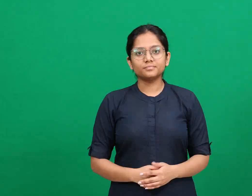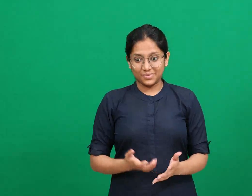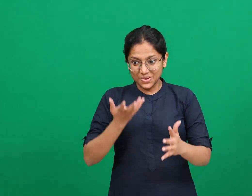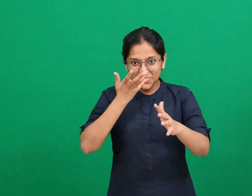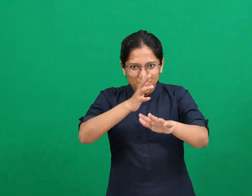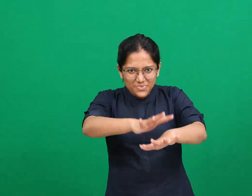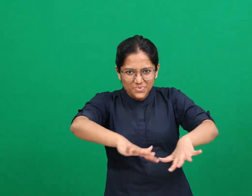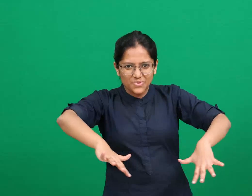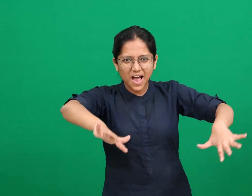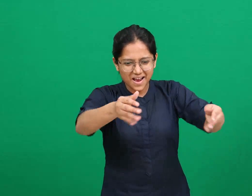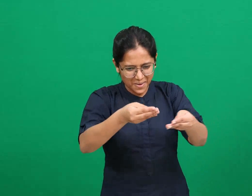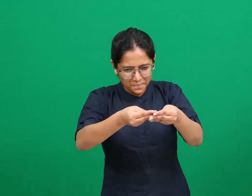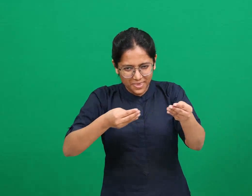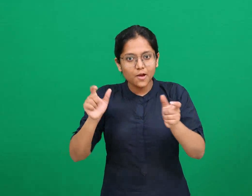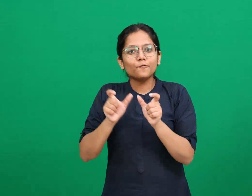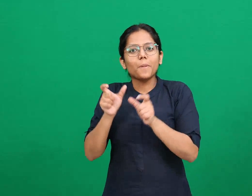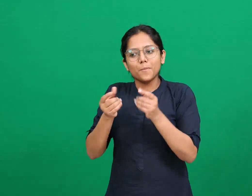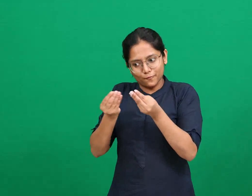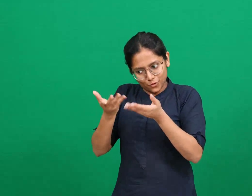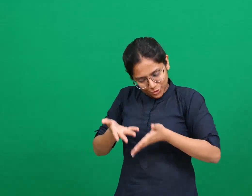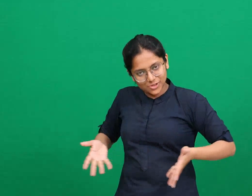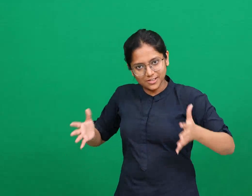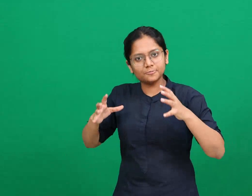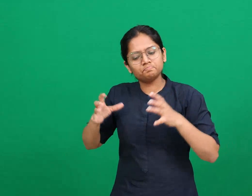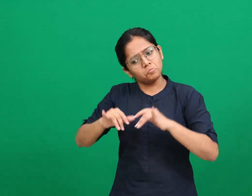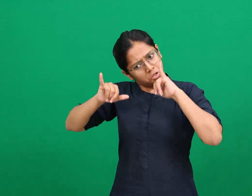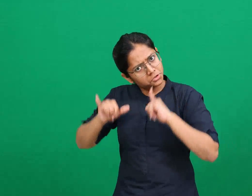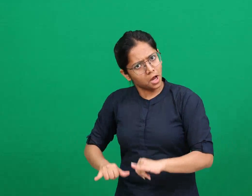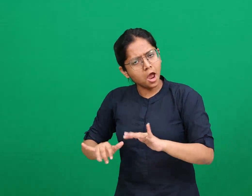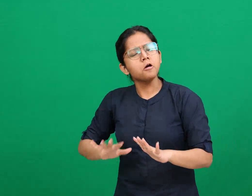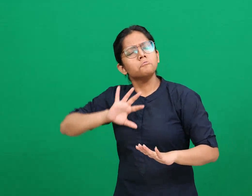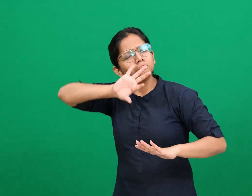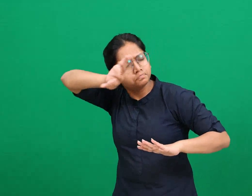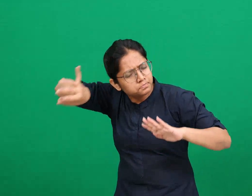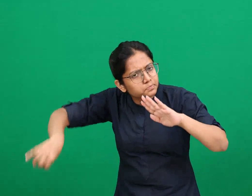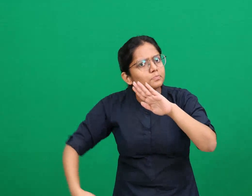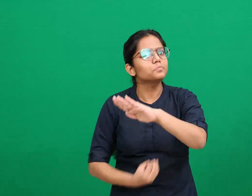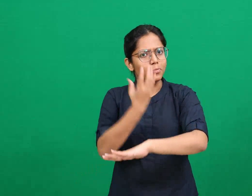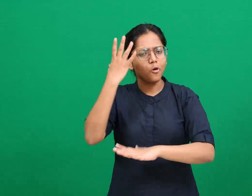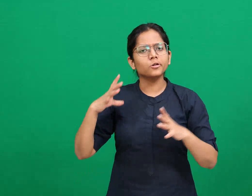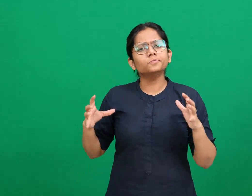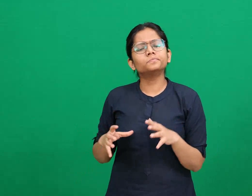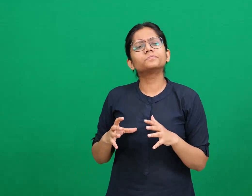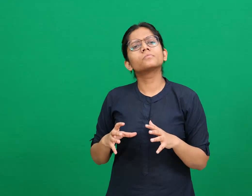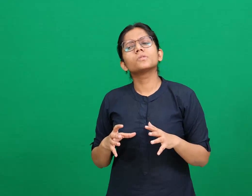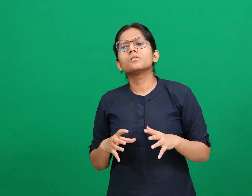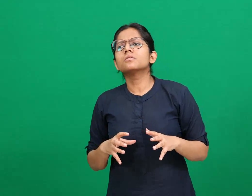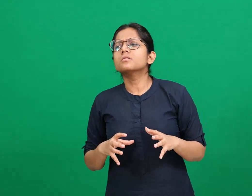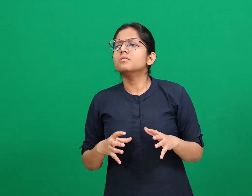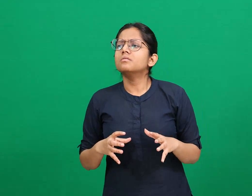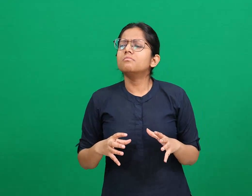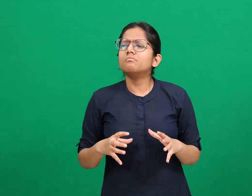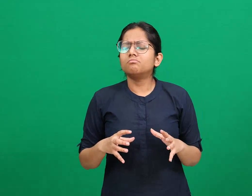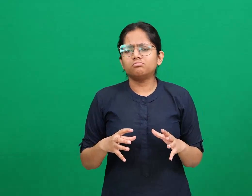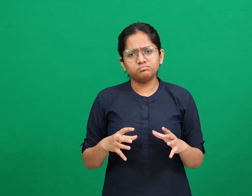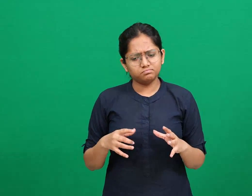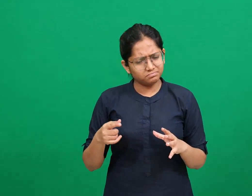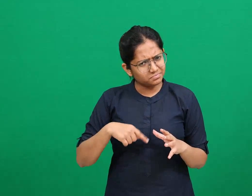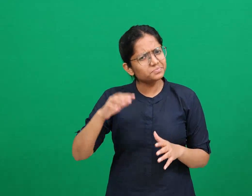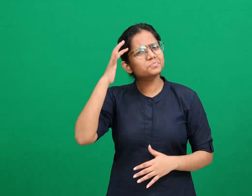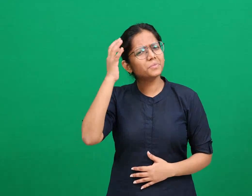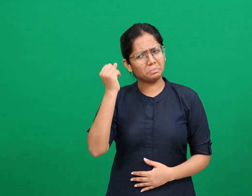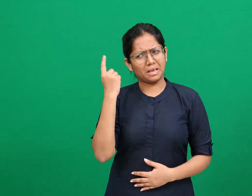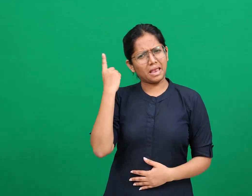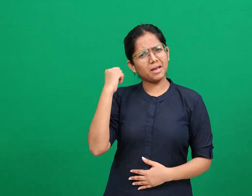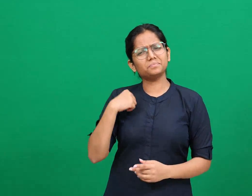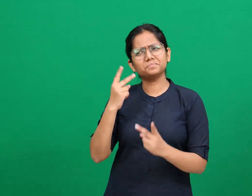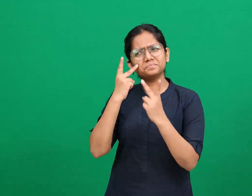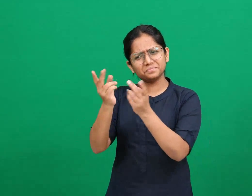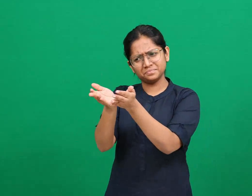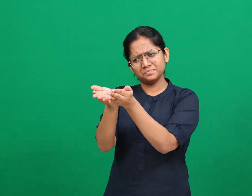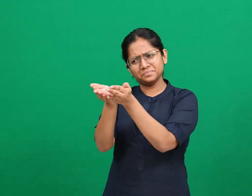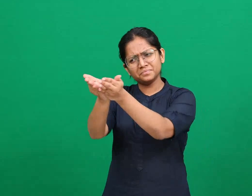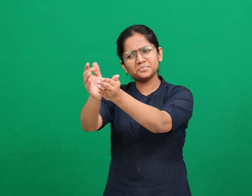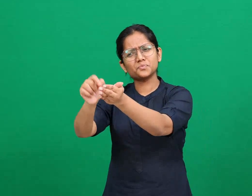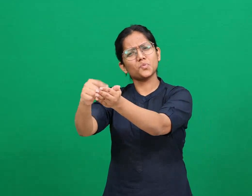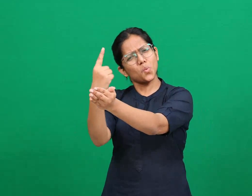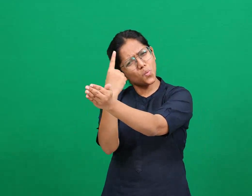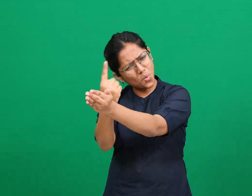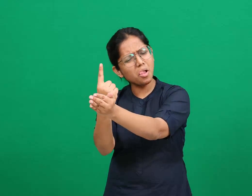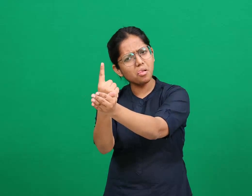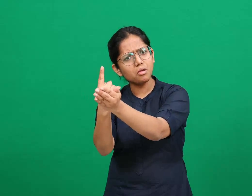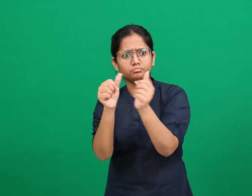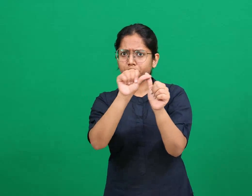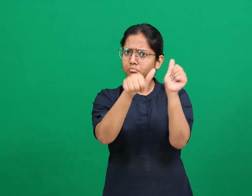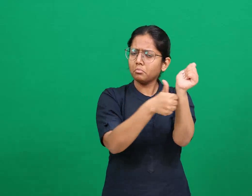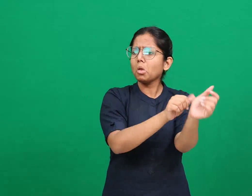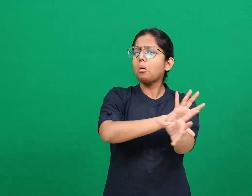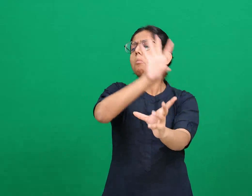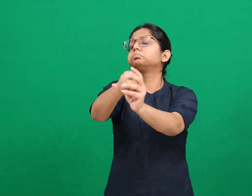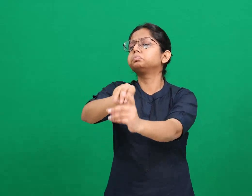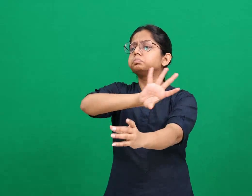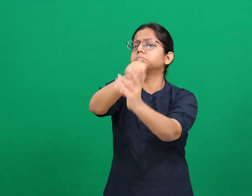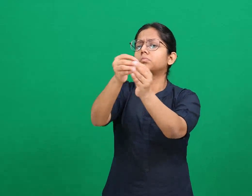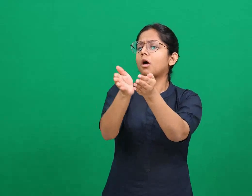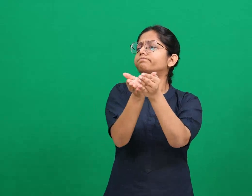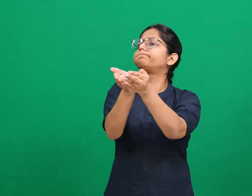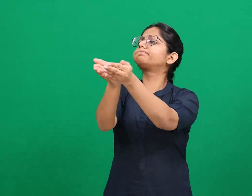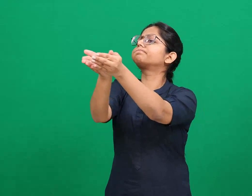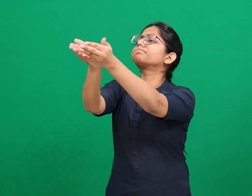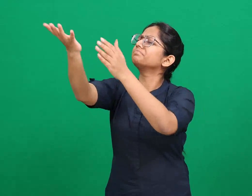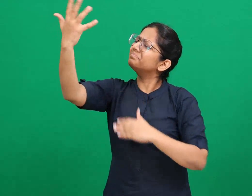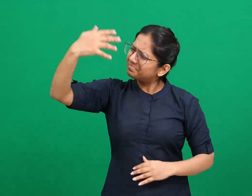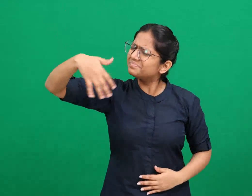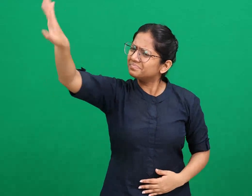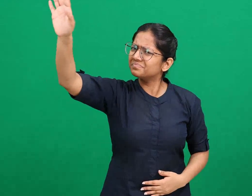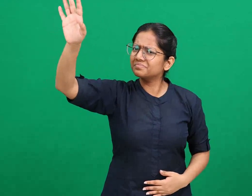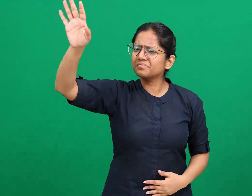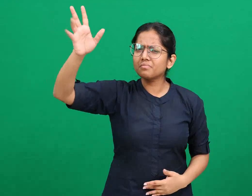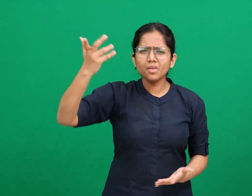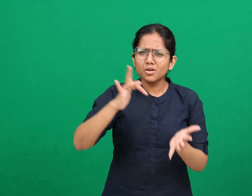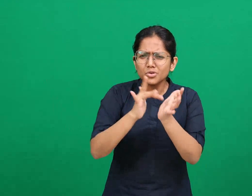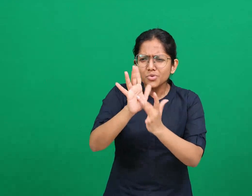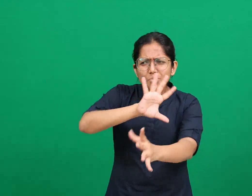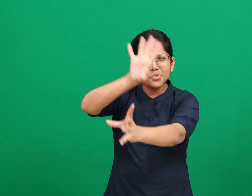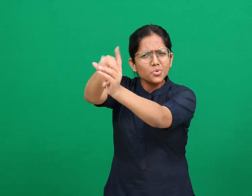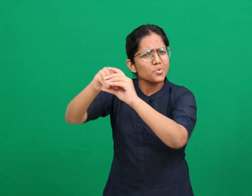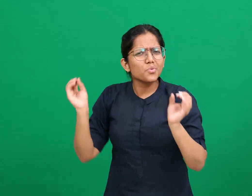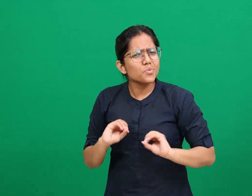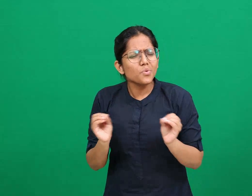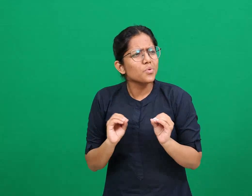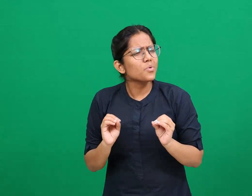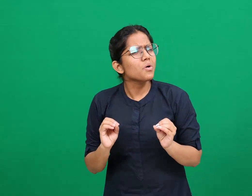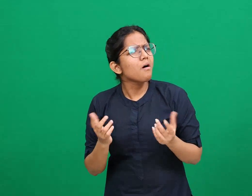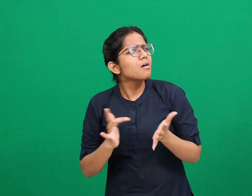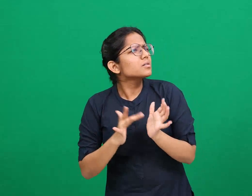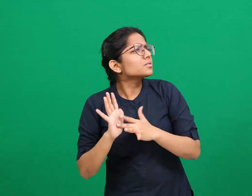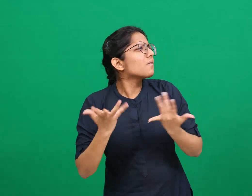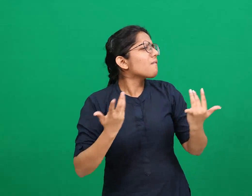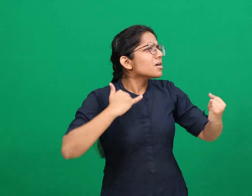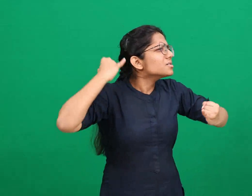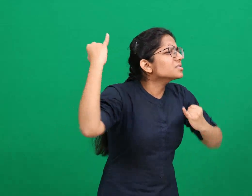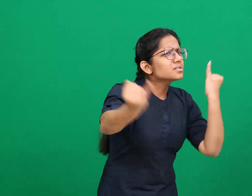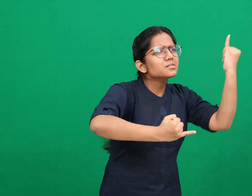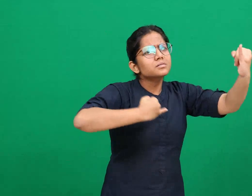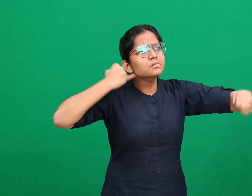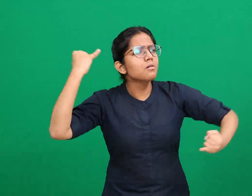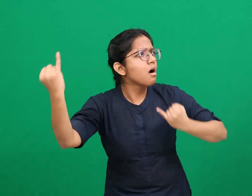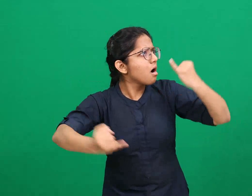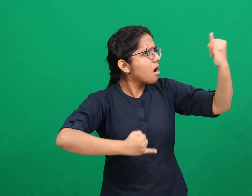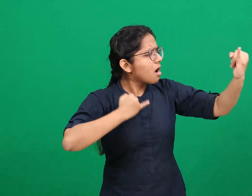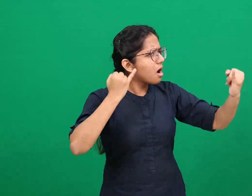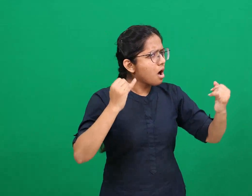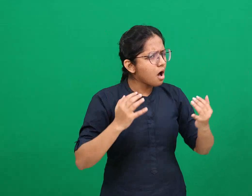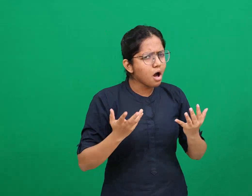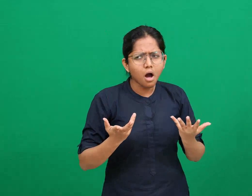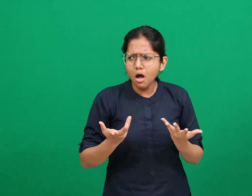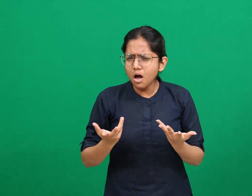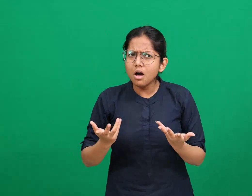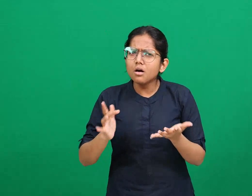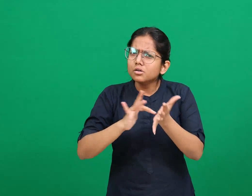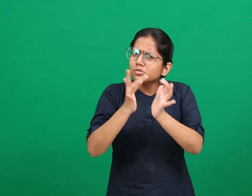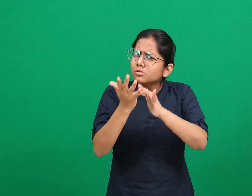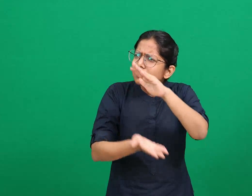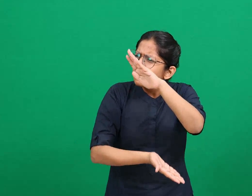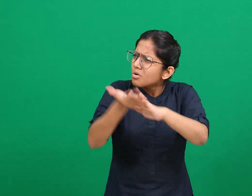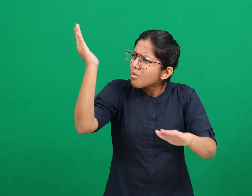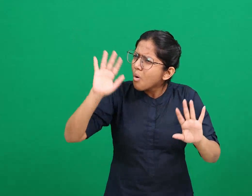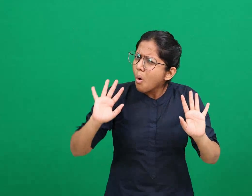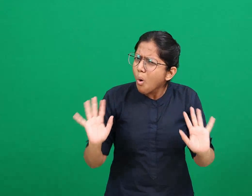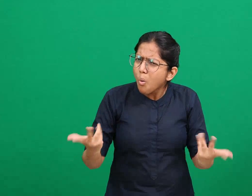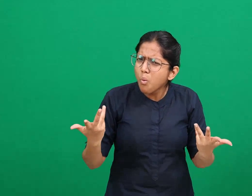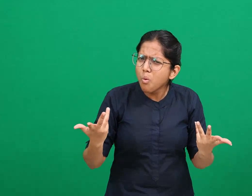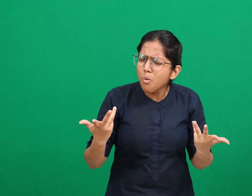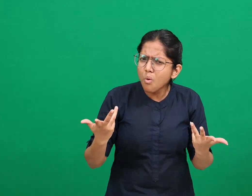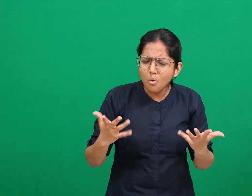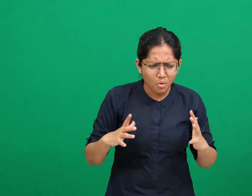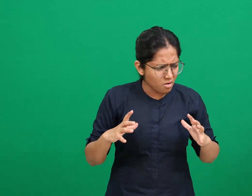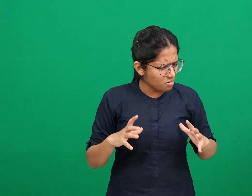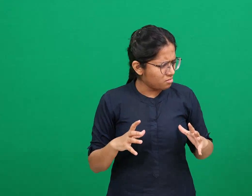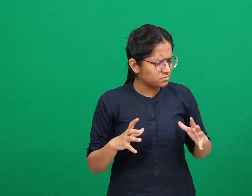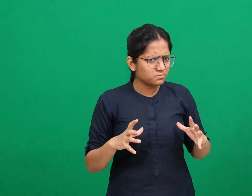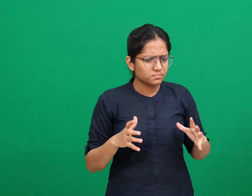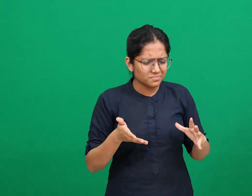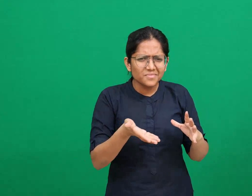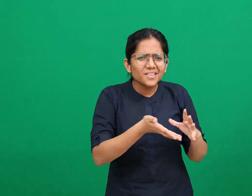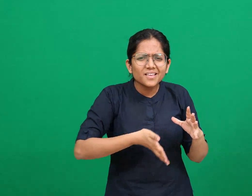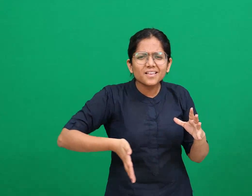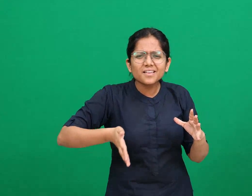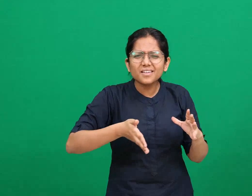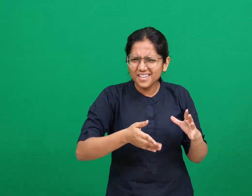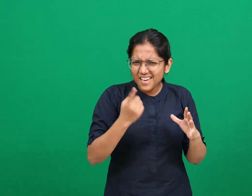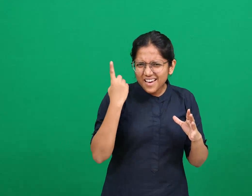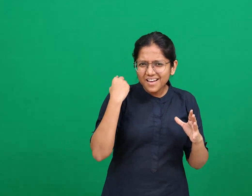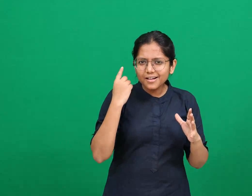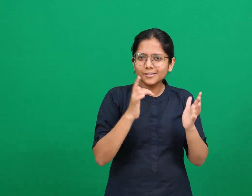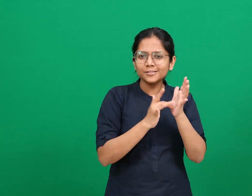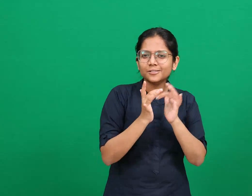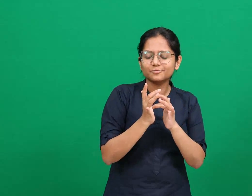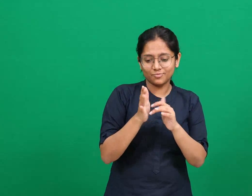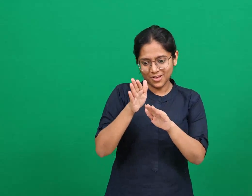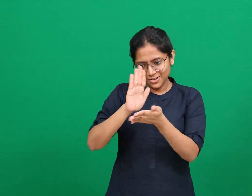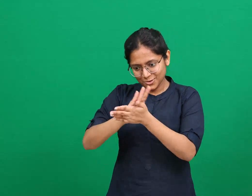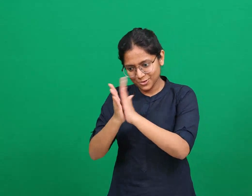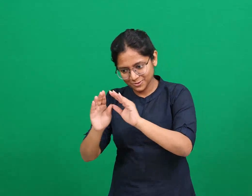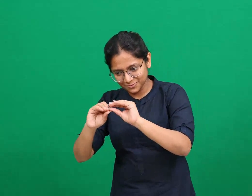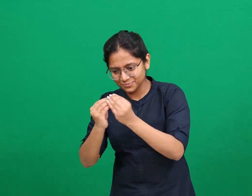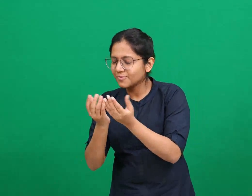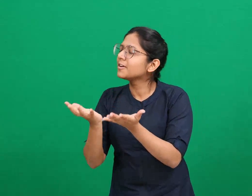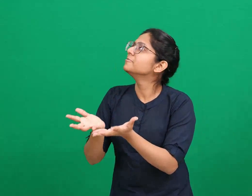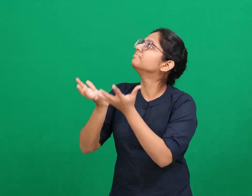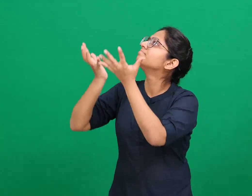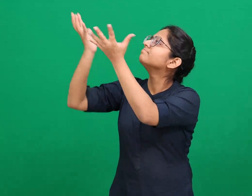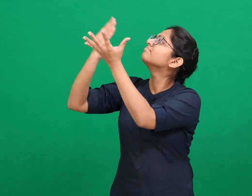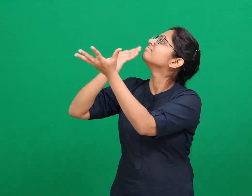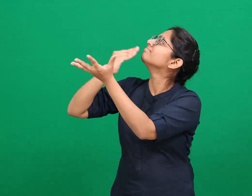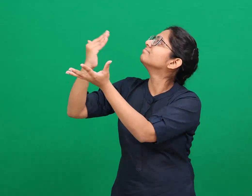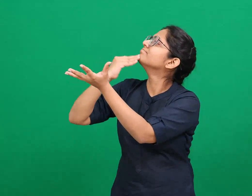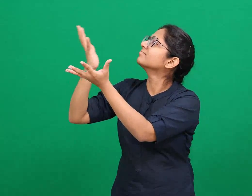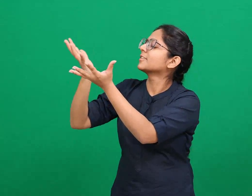The next day, the crowd that had remained on the other side of the sea realized that only one boat had been there, and that Jesus had not boarded it with His disciples, but they had gone away alone.